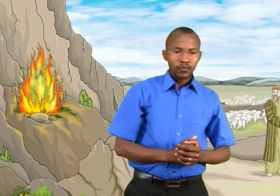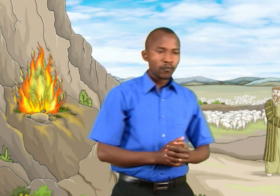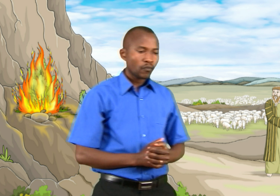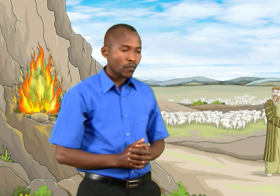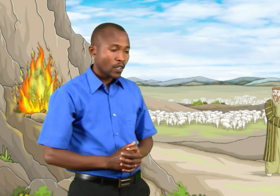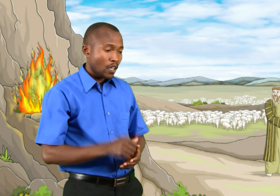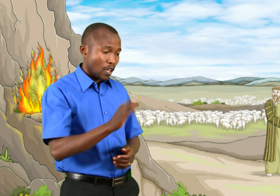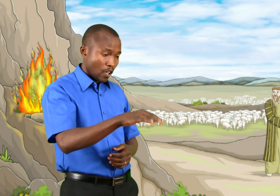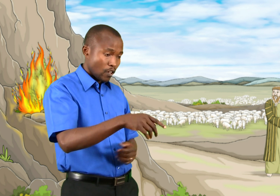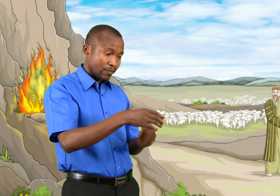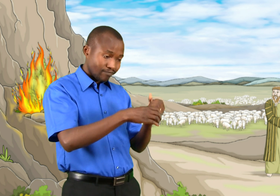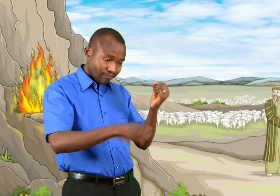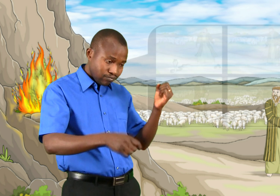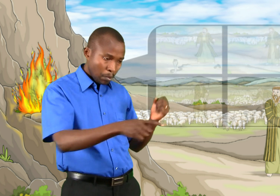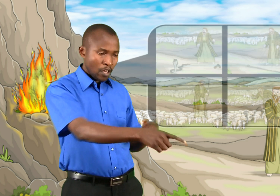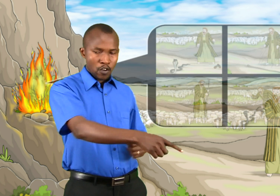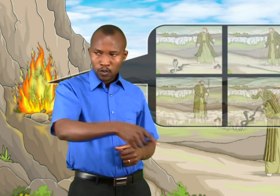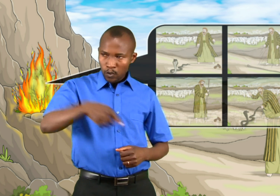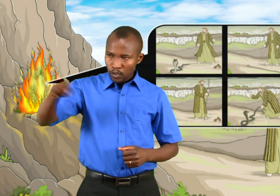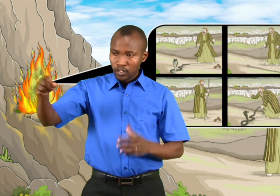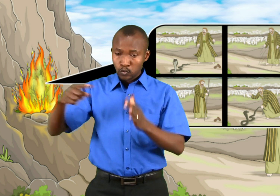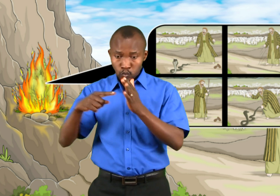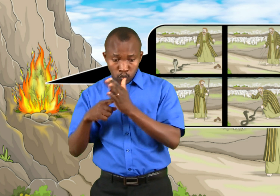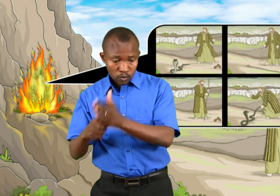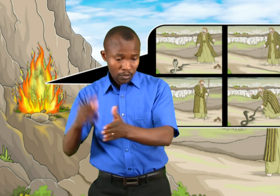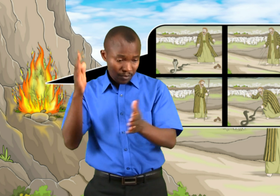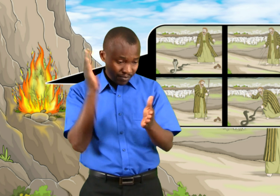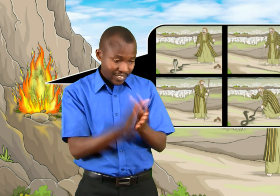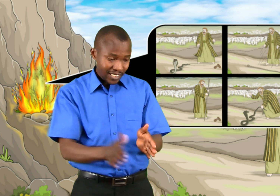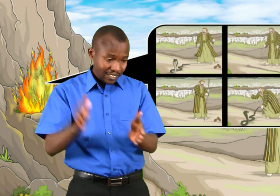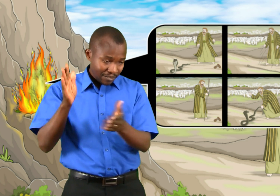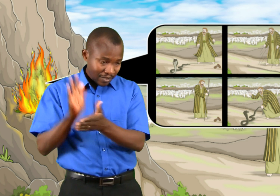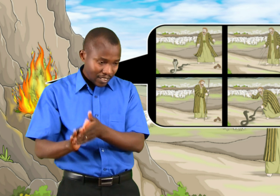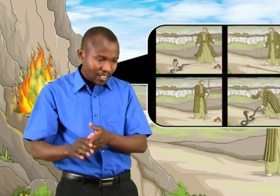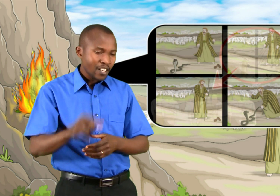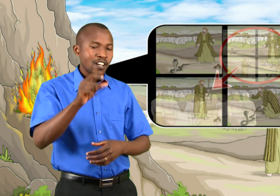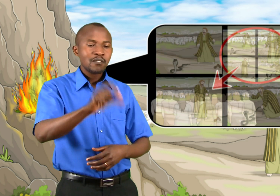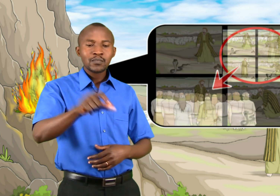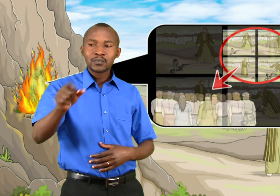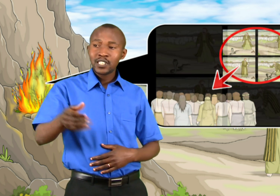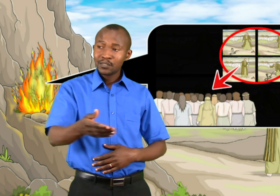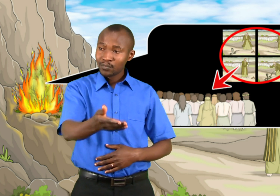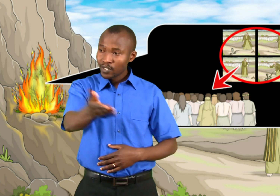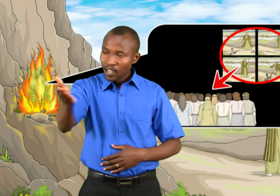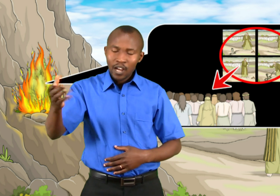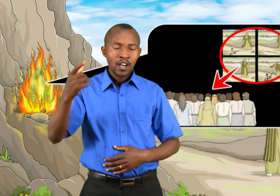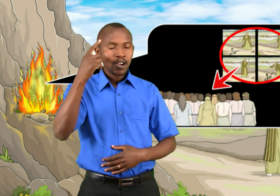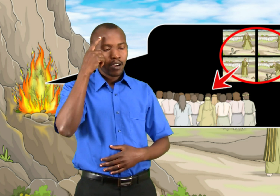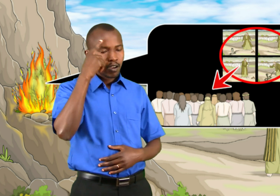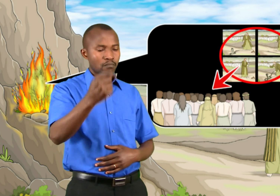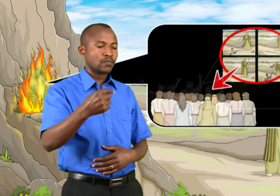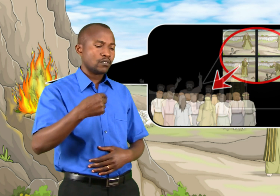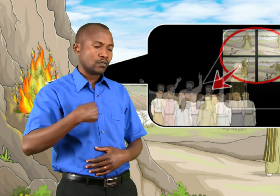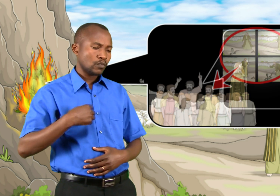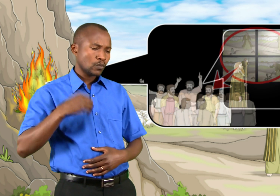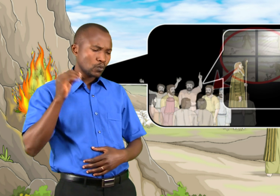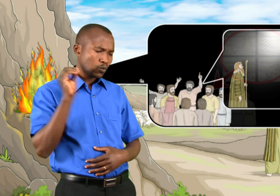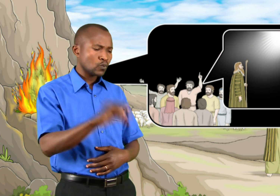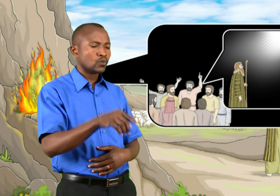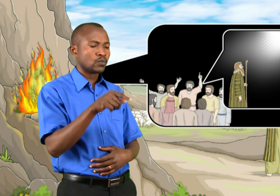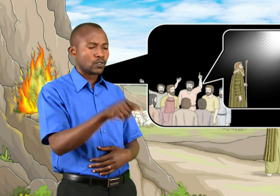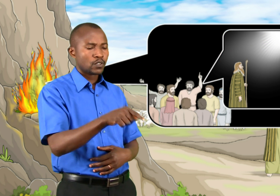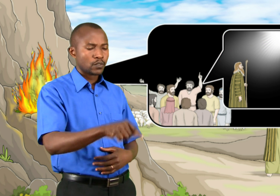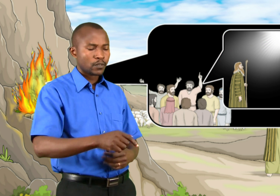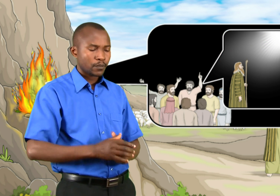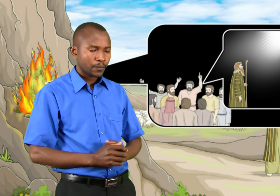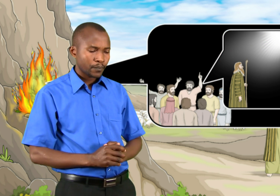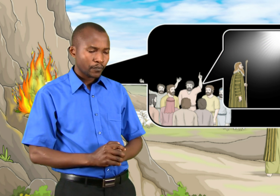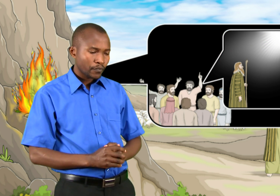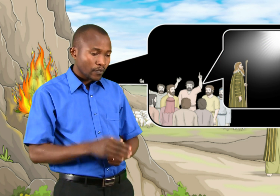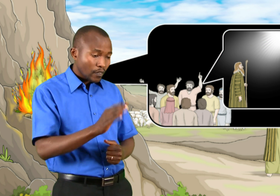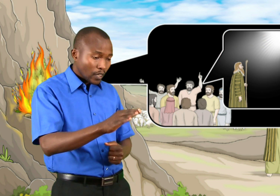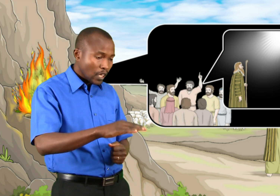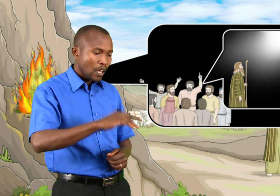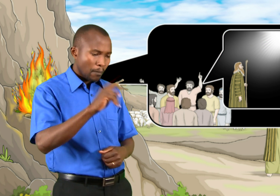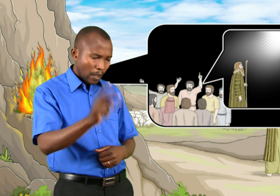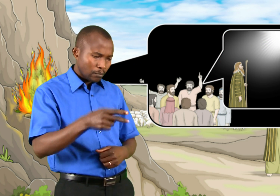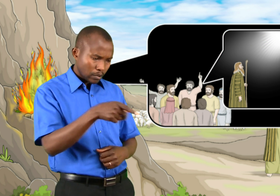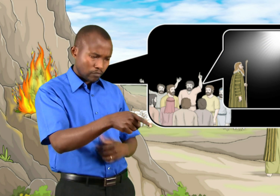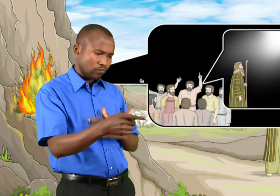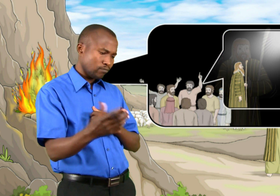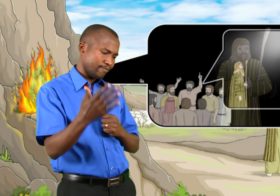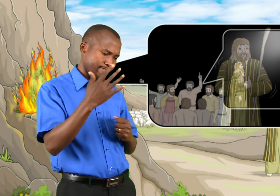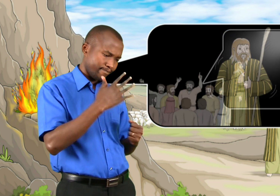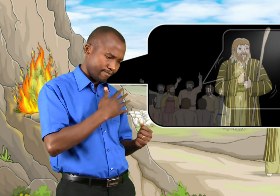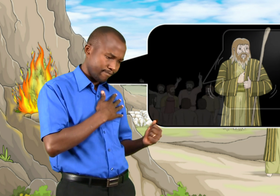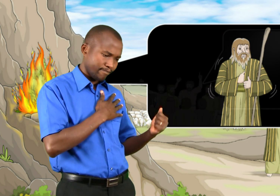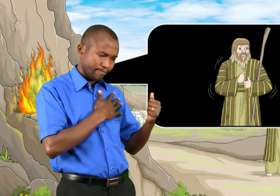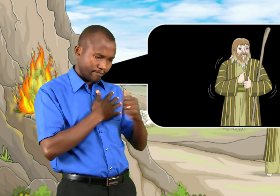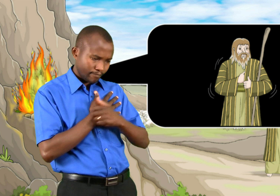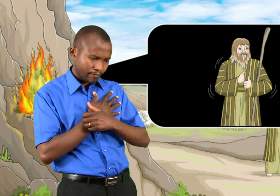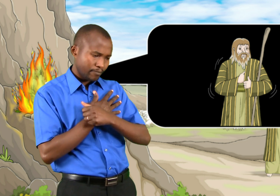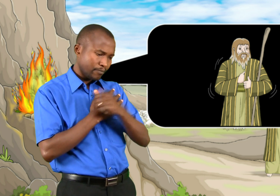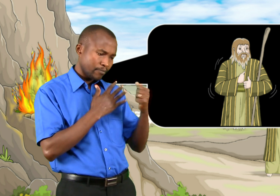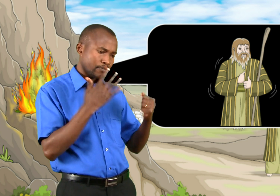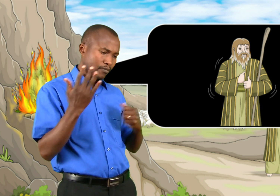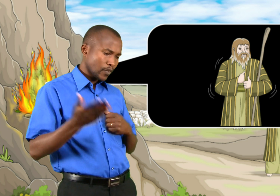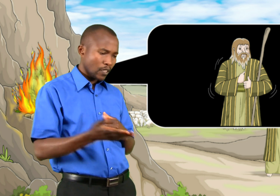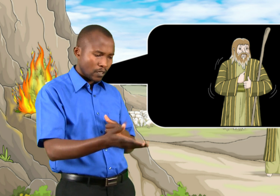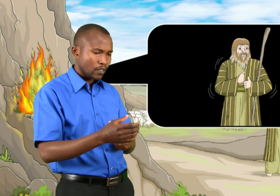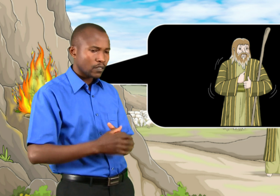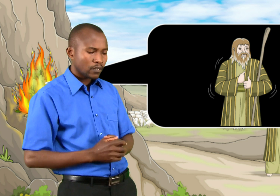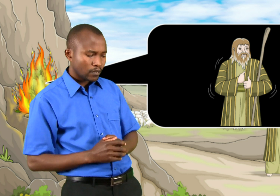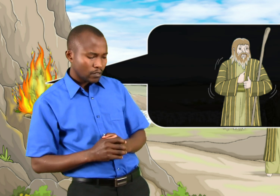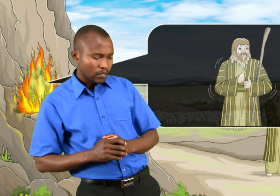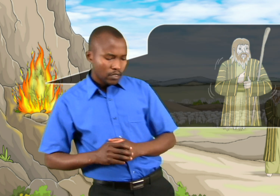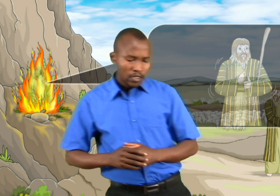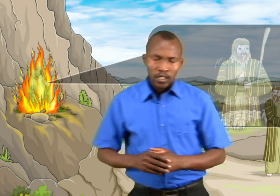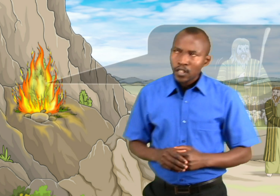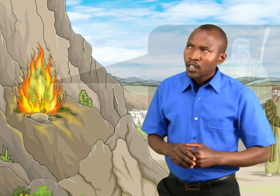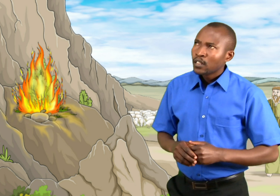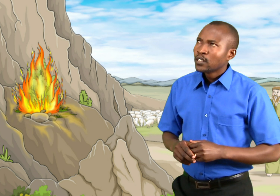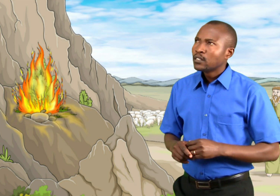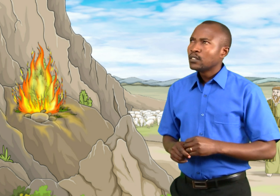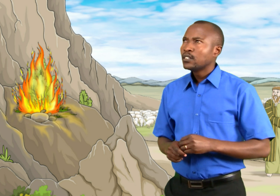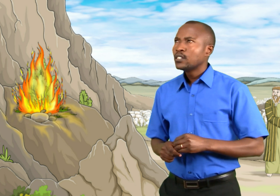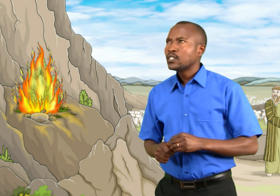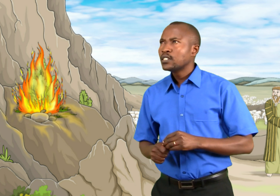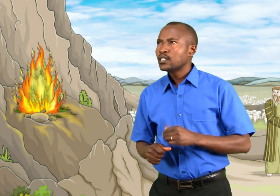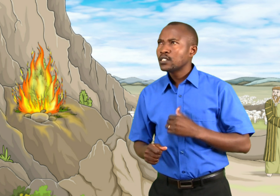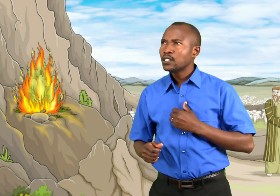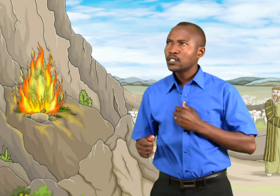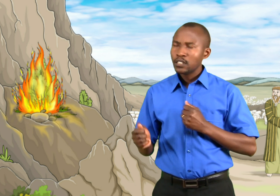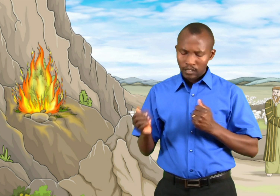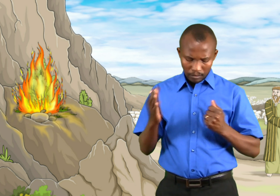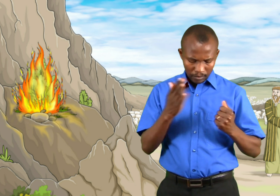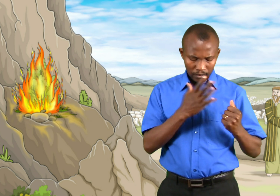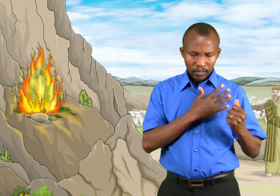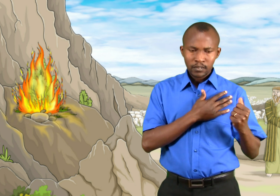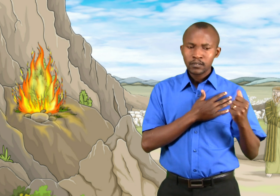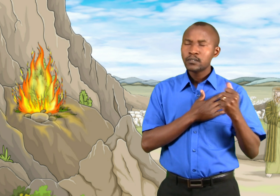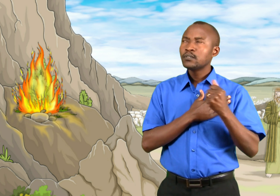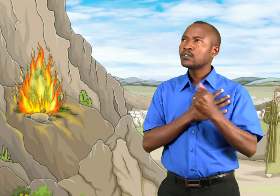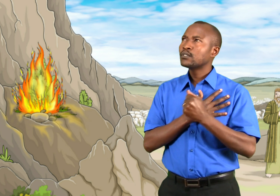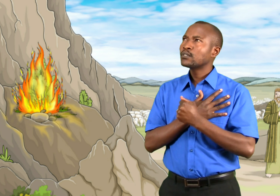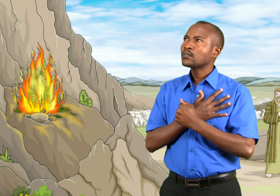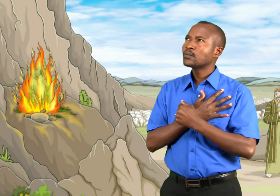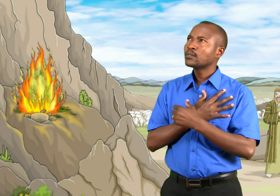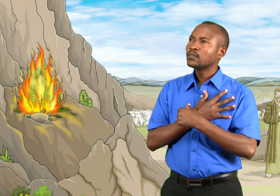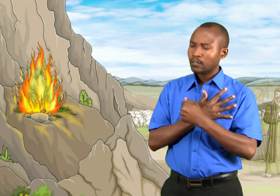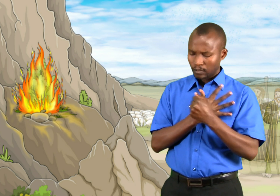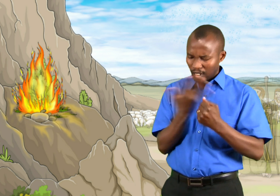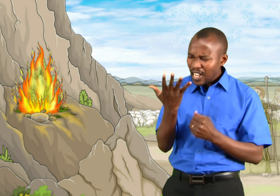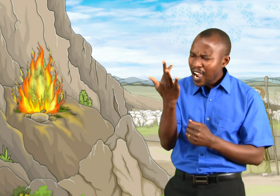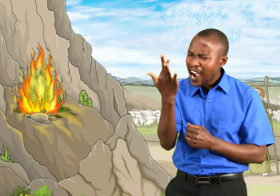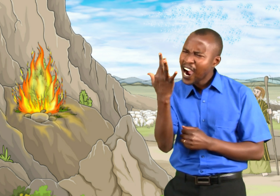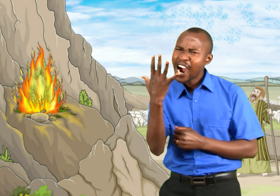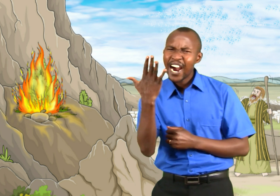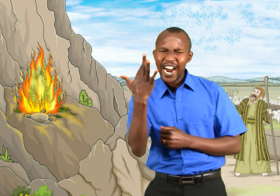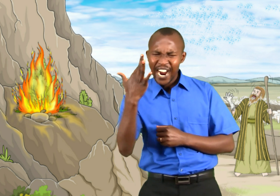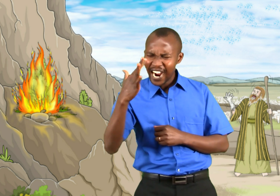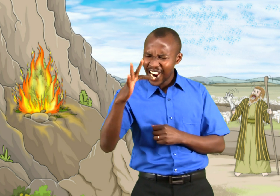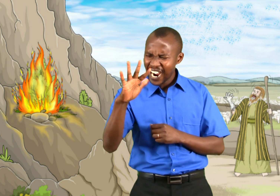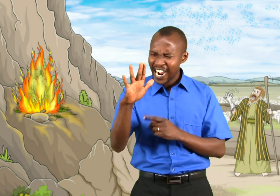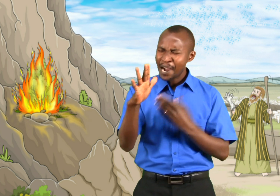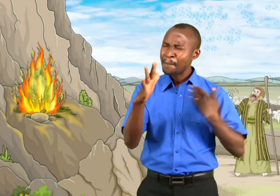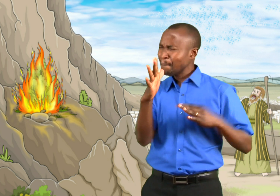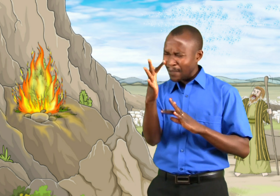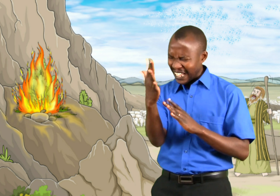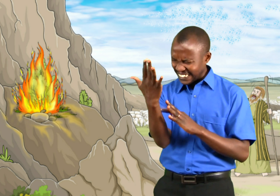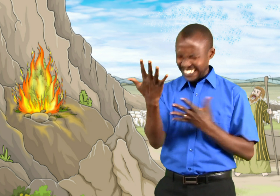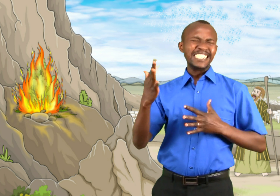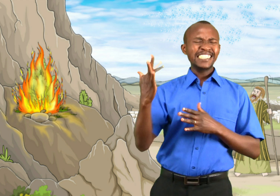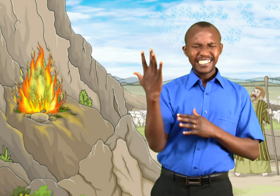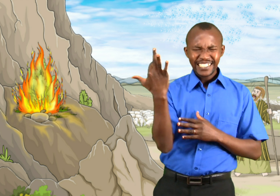“This is so that they may believe that the LORD, the God of their fathers—the God of Abraham, the God of Isaac, and the God of Jacob—has appeared to you.” Furthermore, the LORD said to Moses, “Put your hand inside your cloak.”